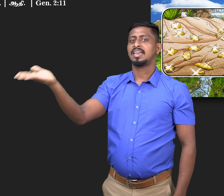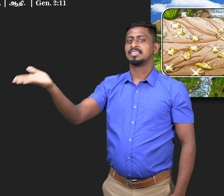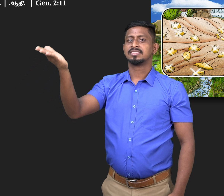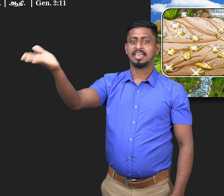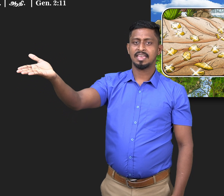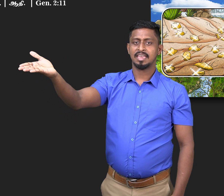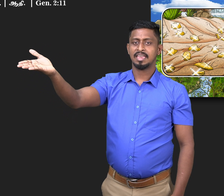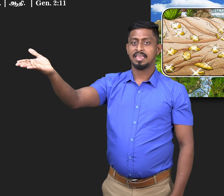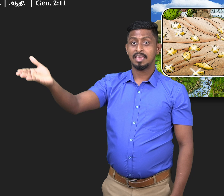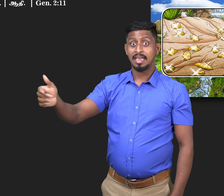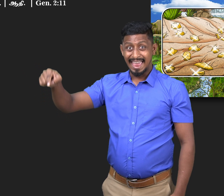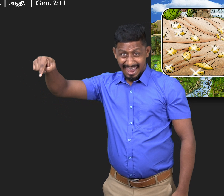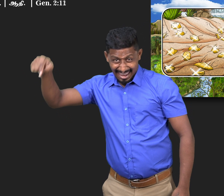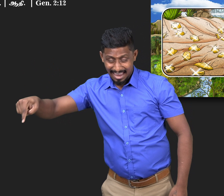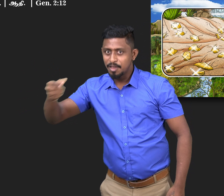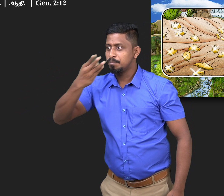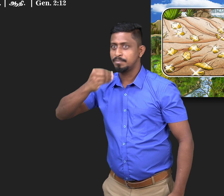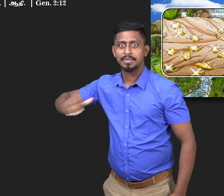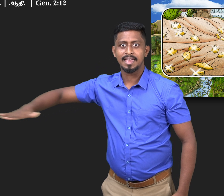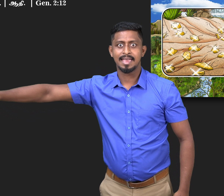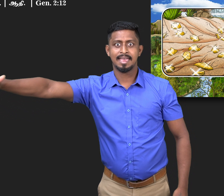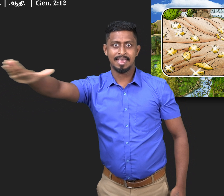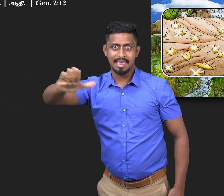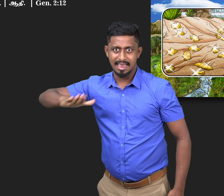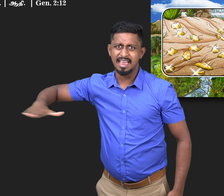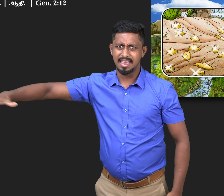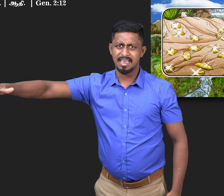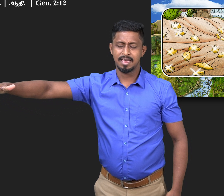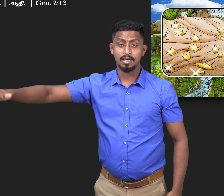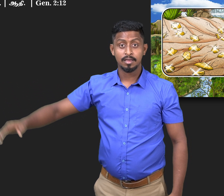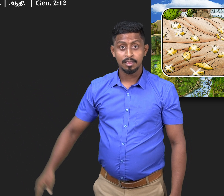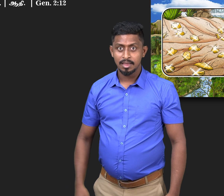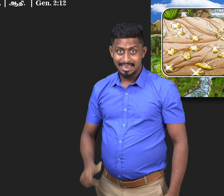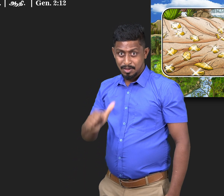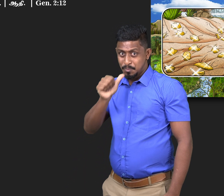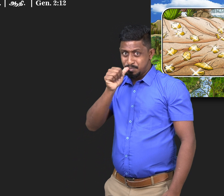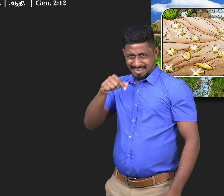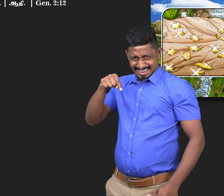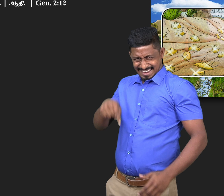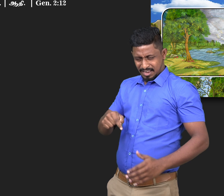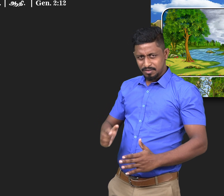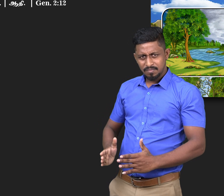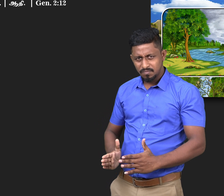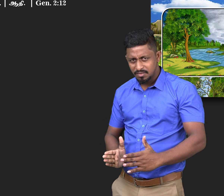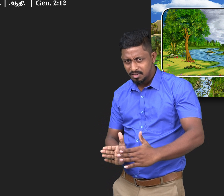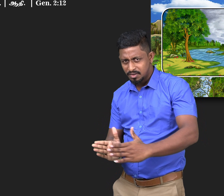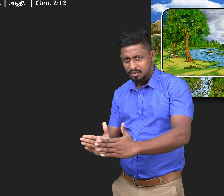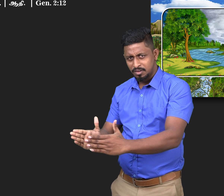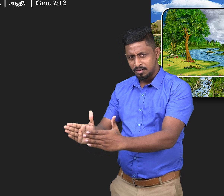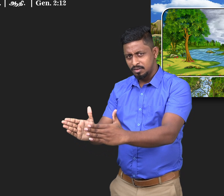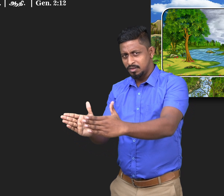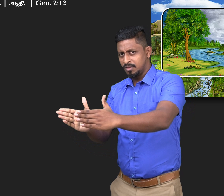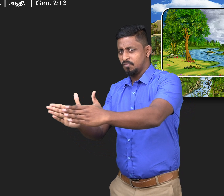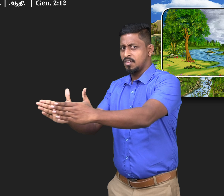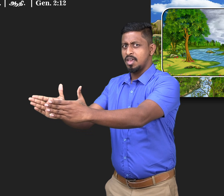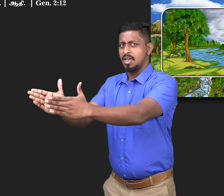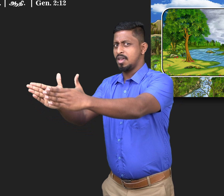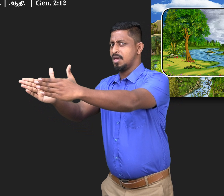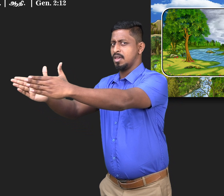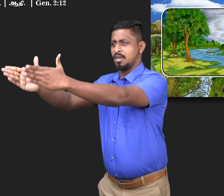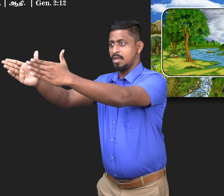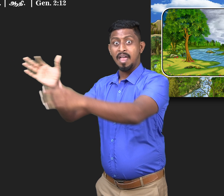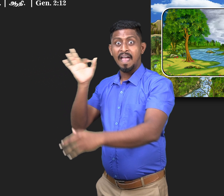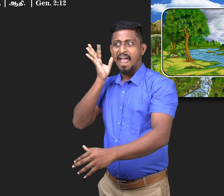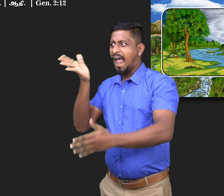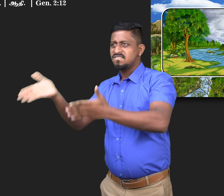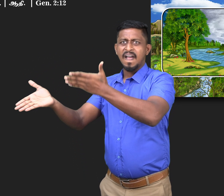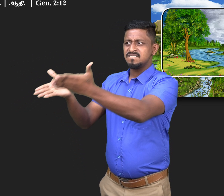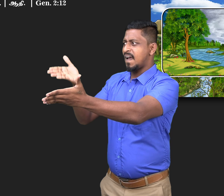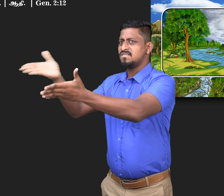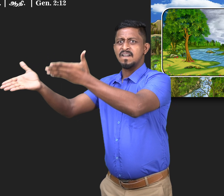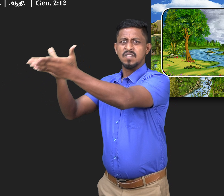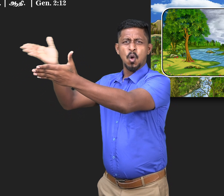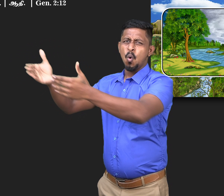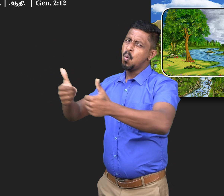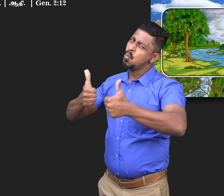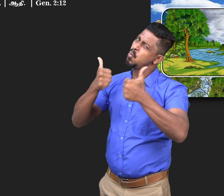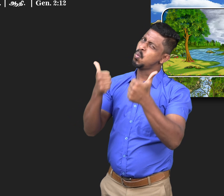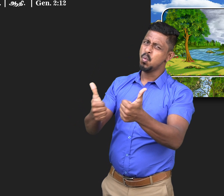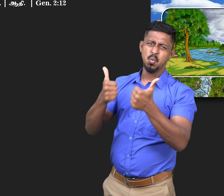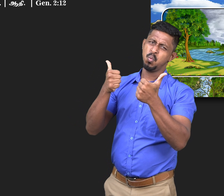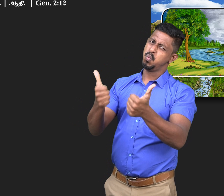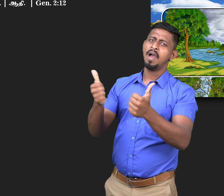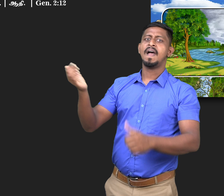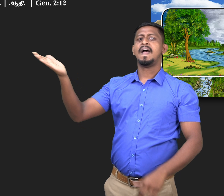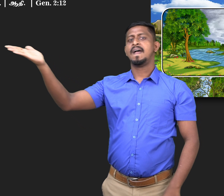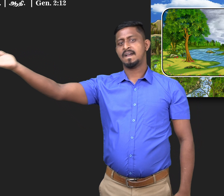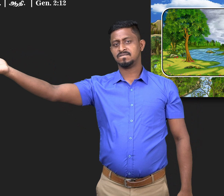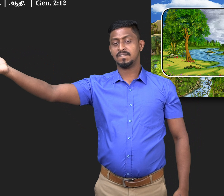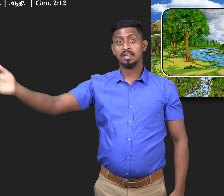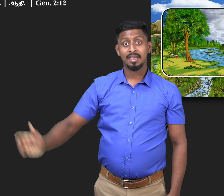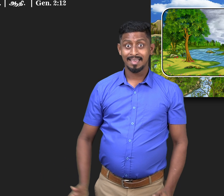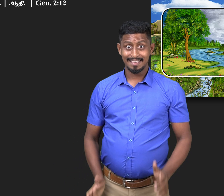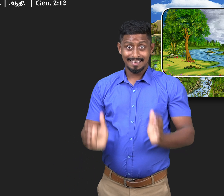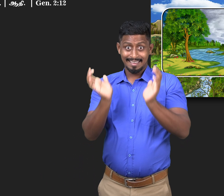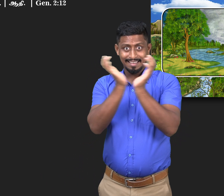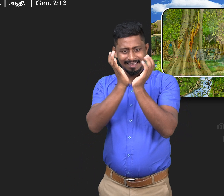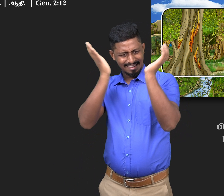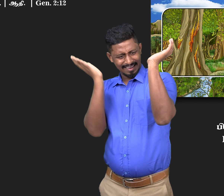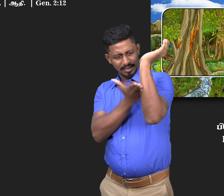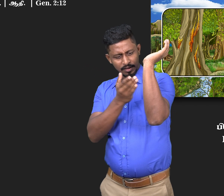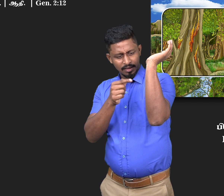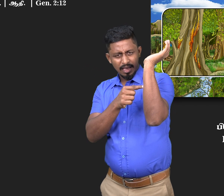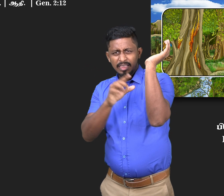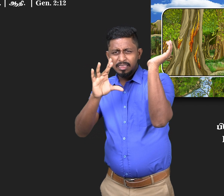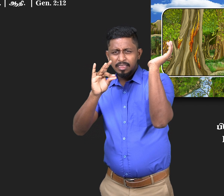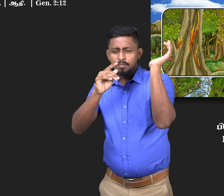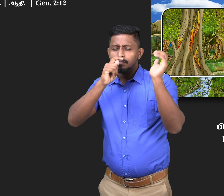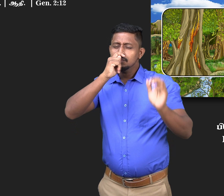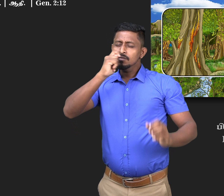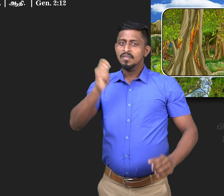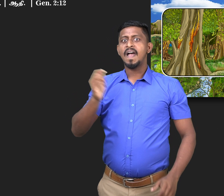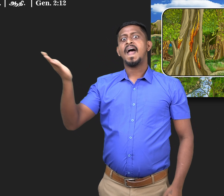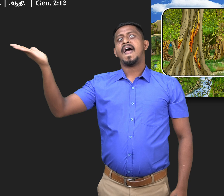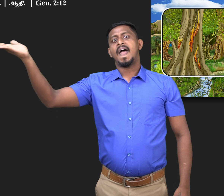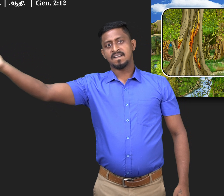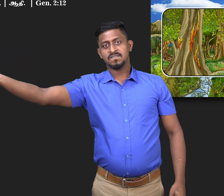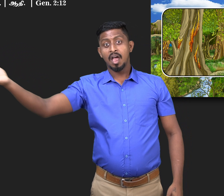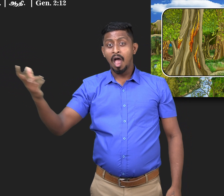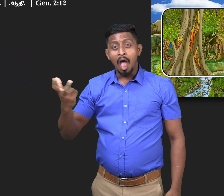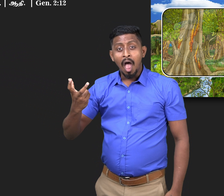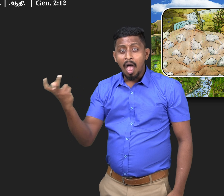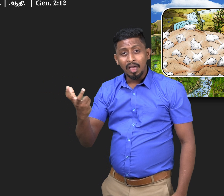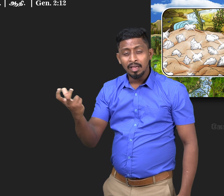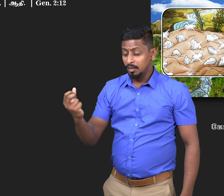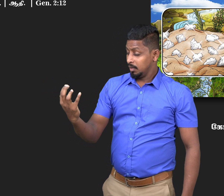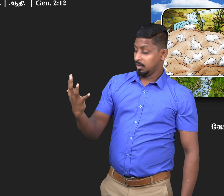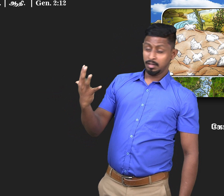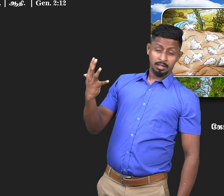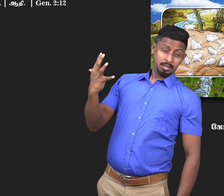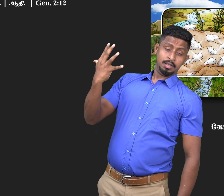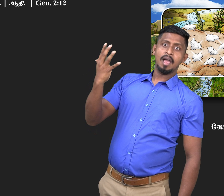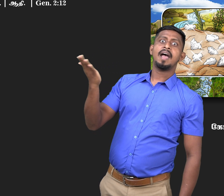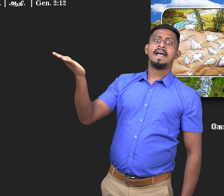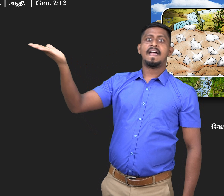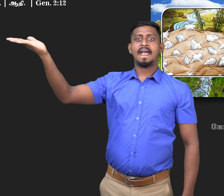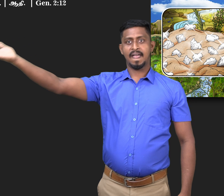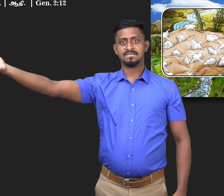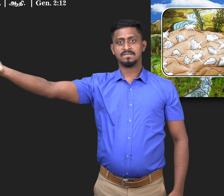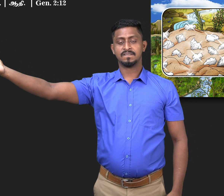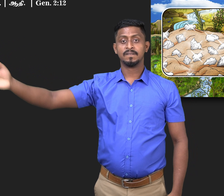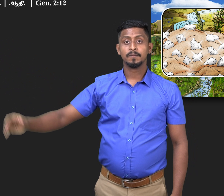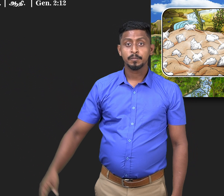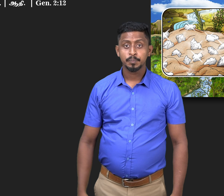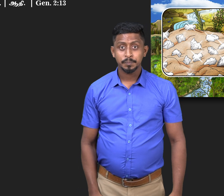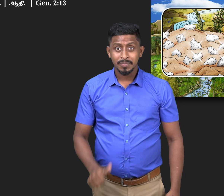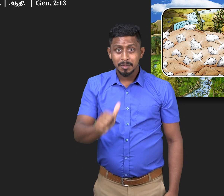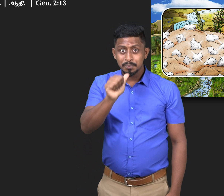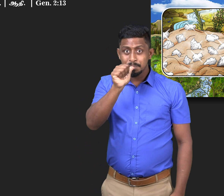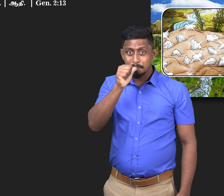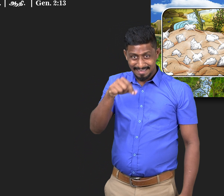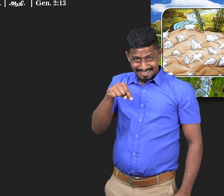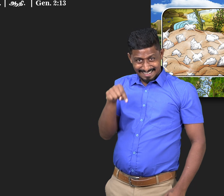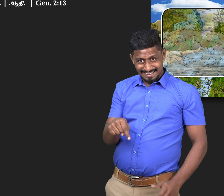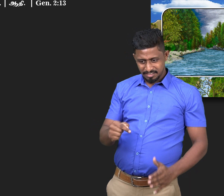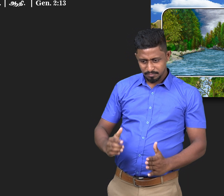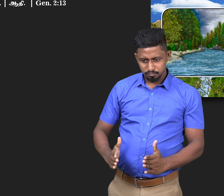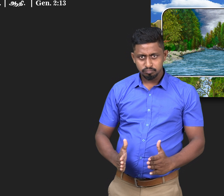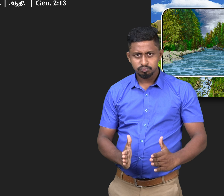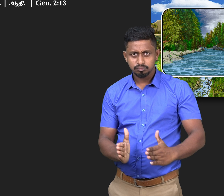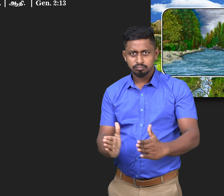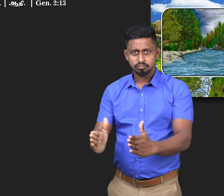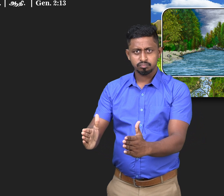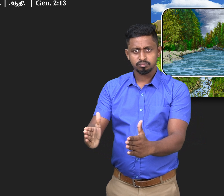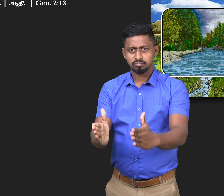And the gold of that land is pure, and bdellium and onyx are found there.